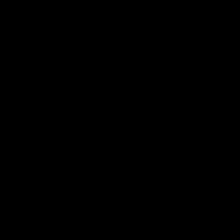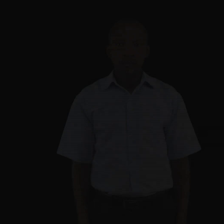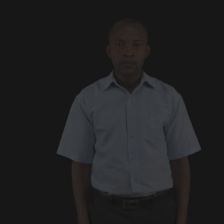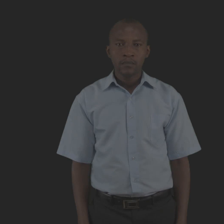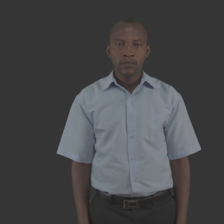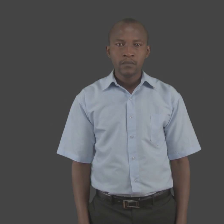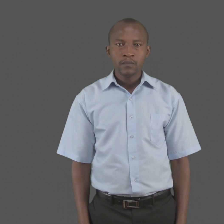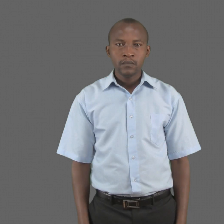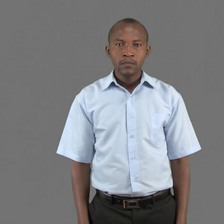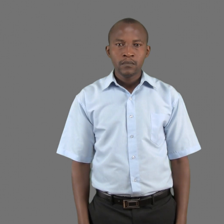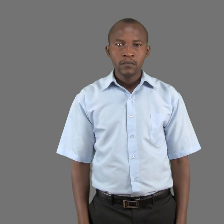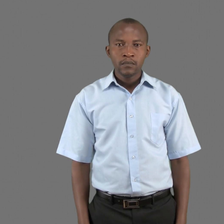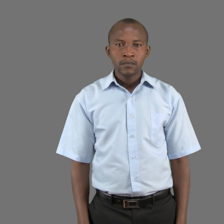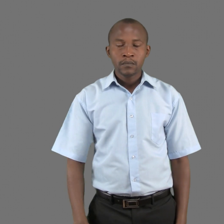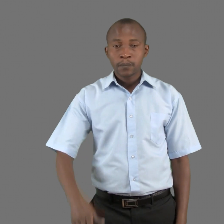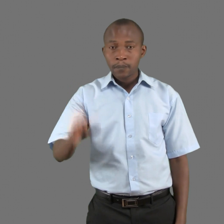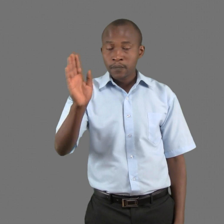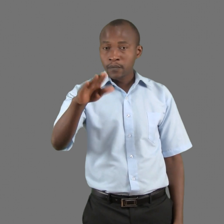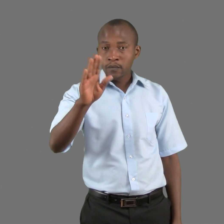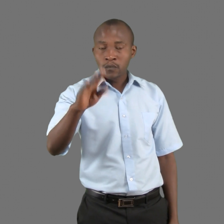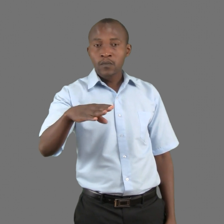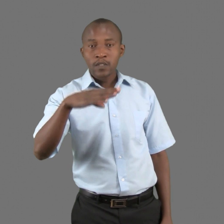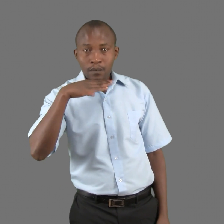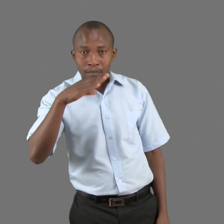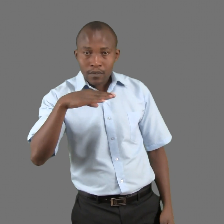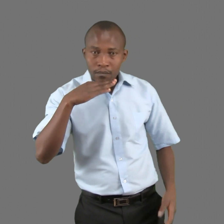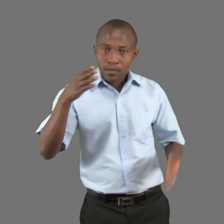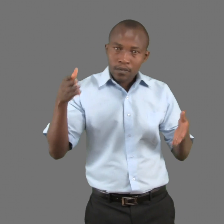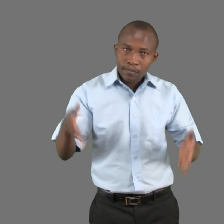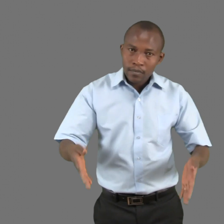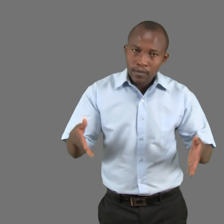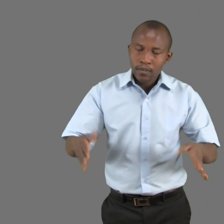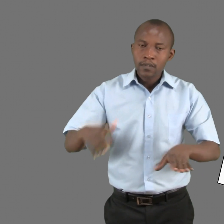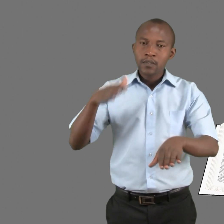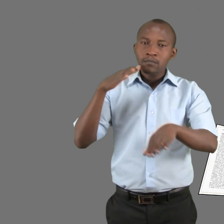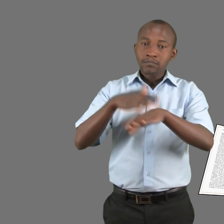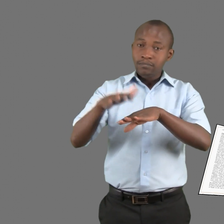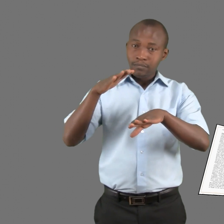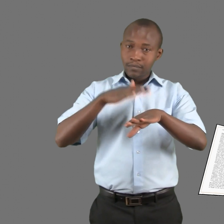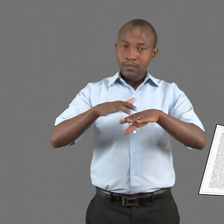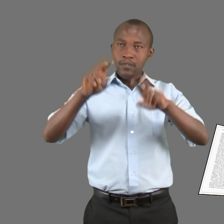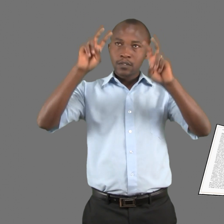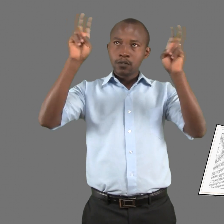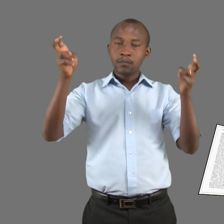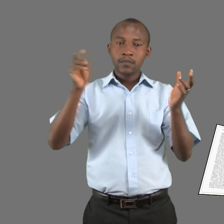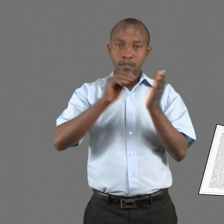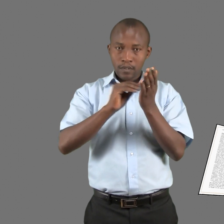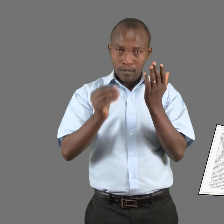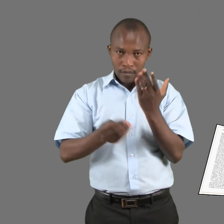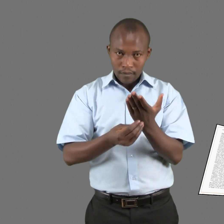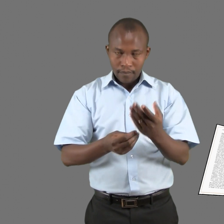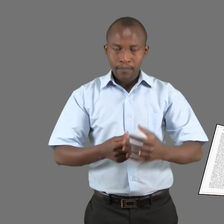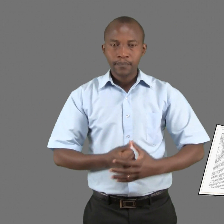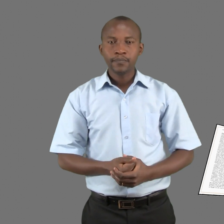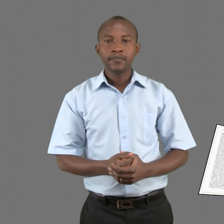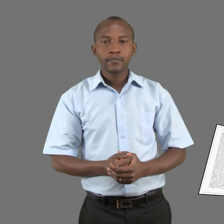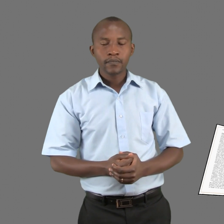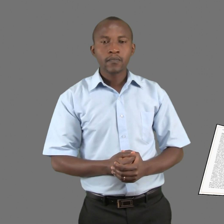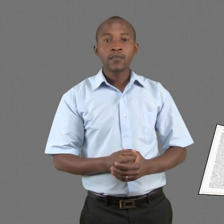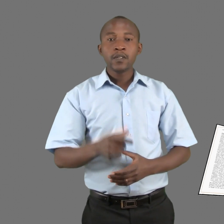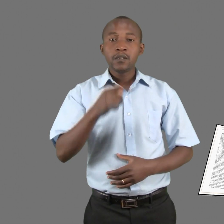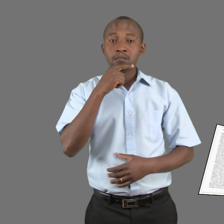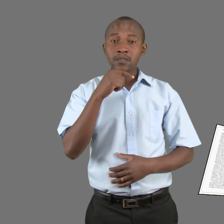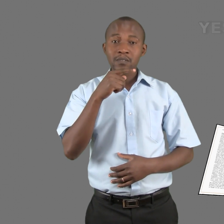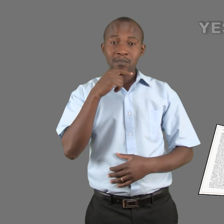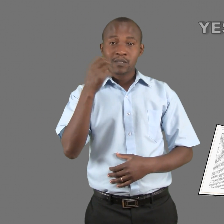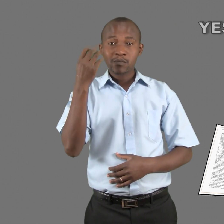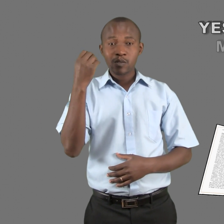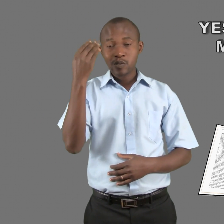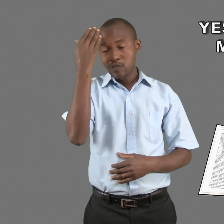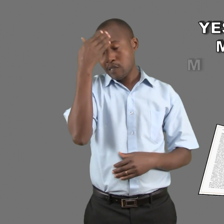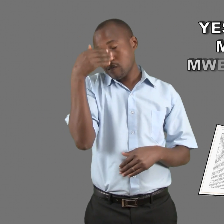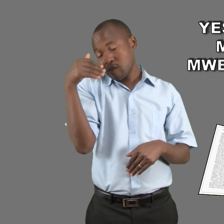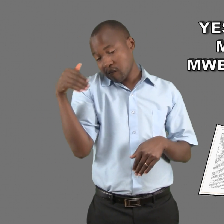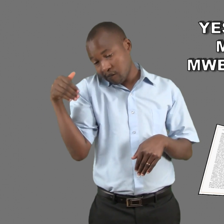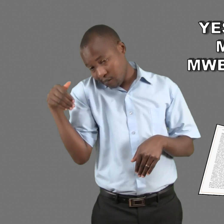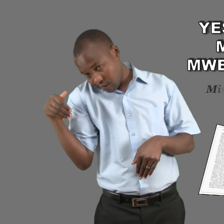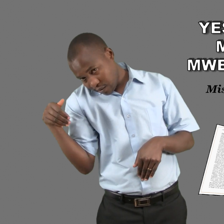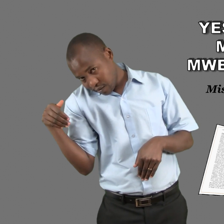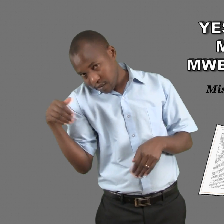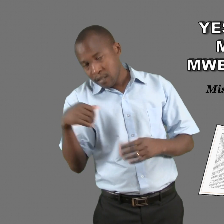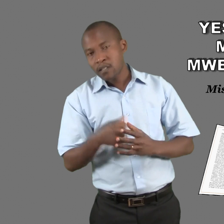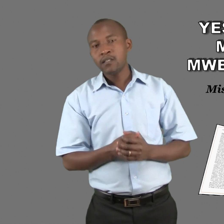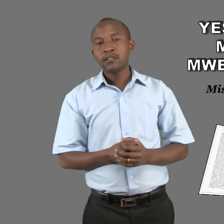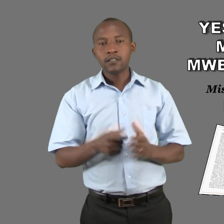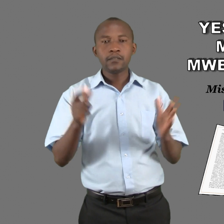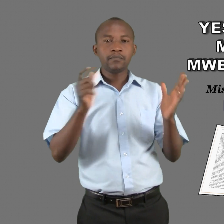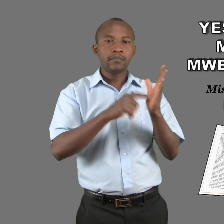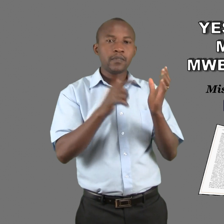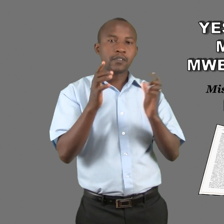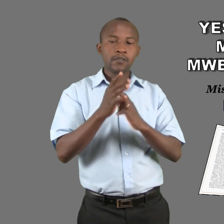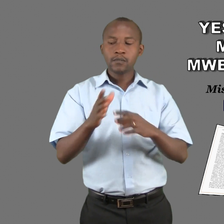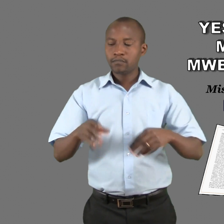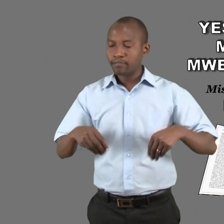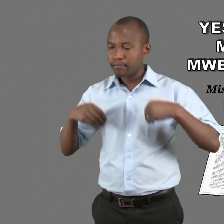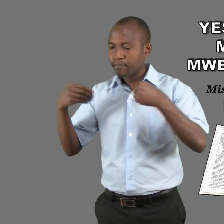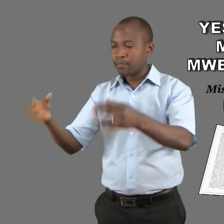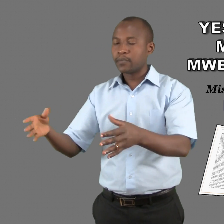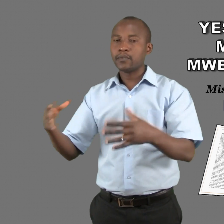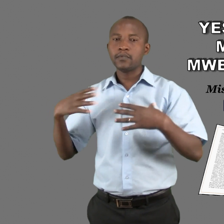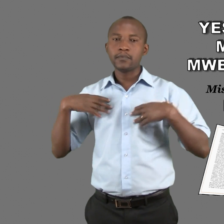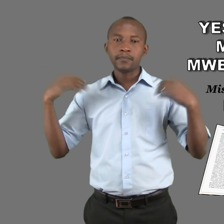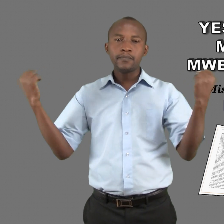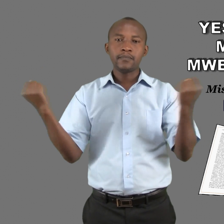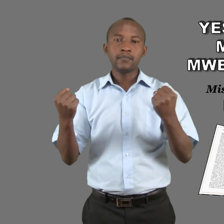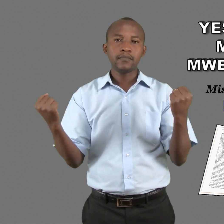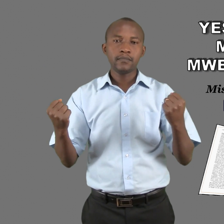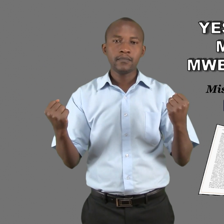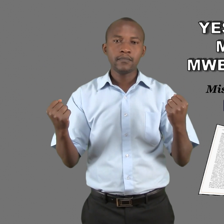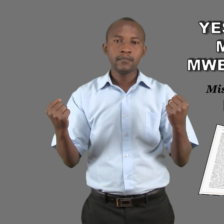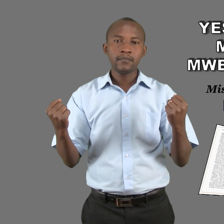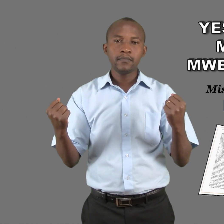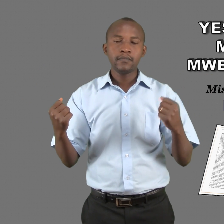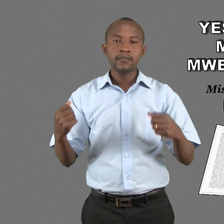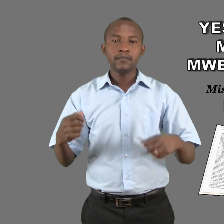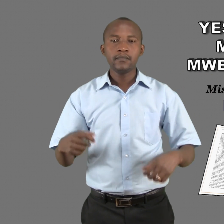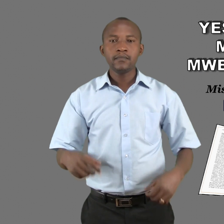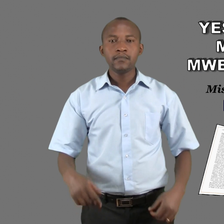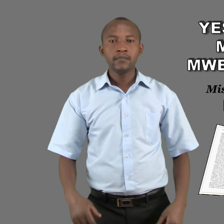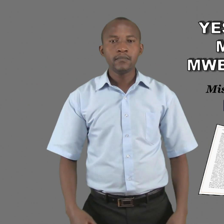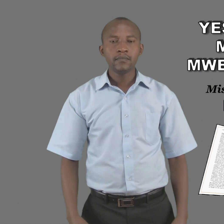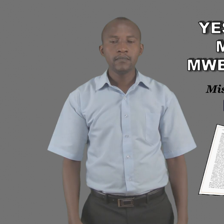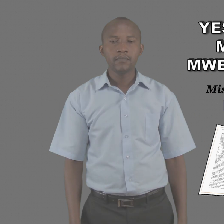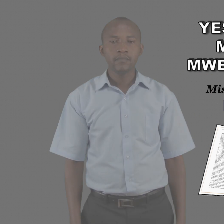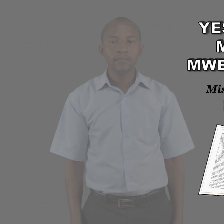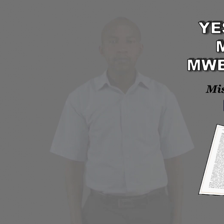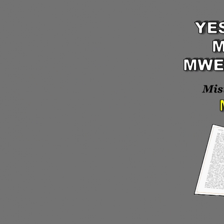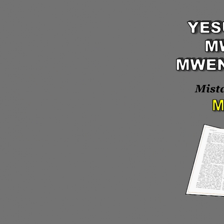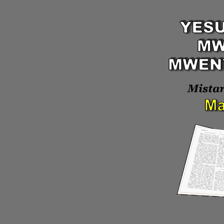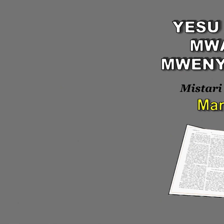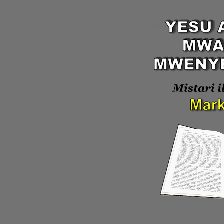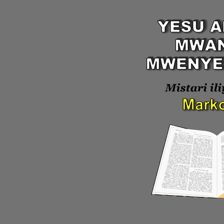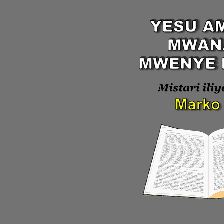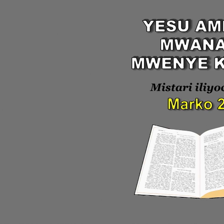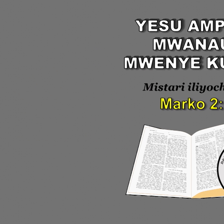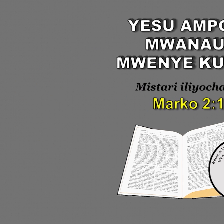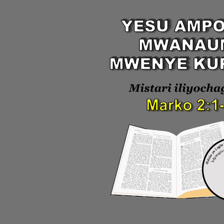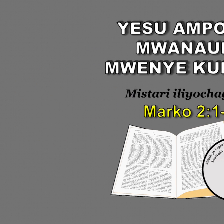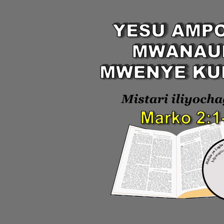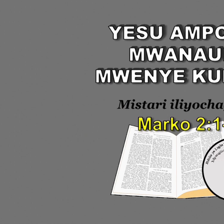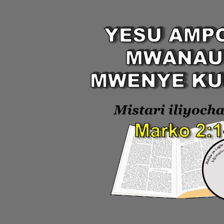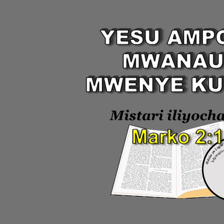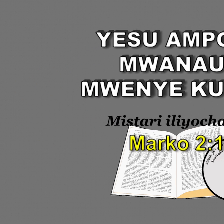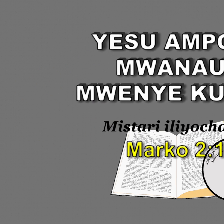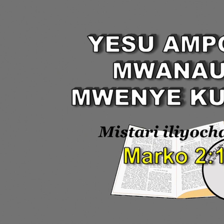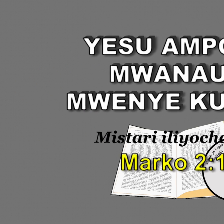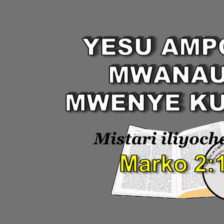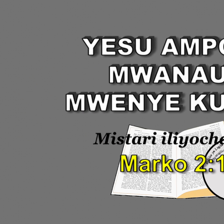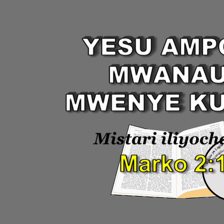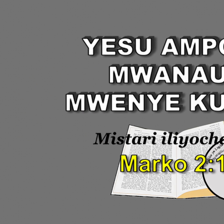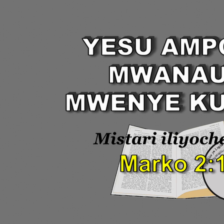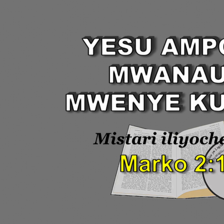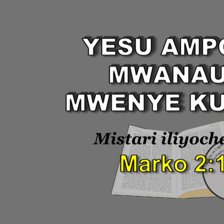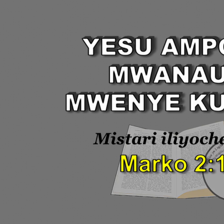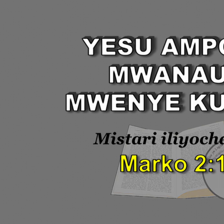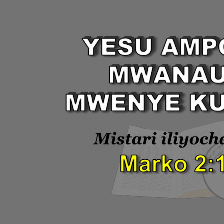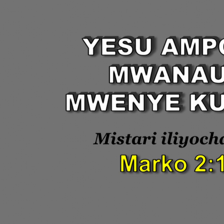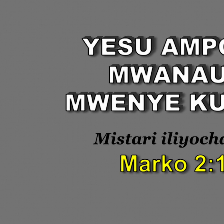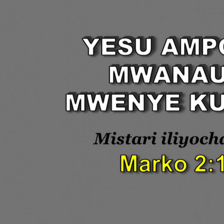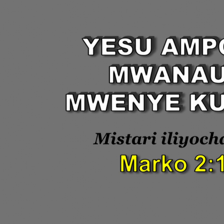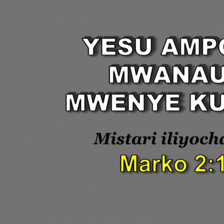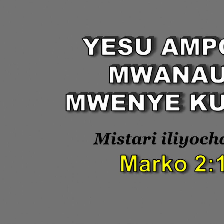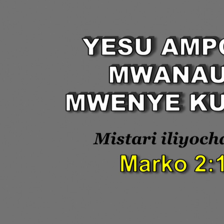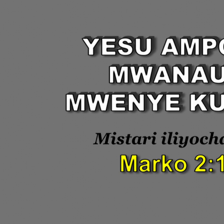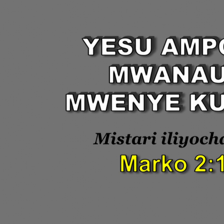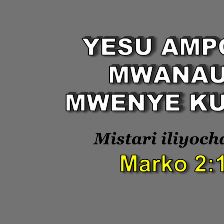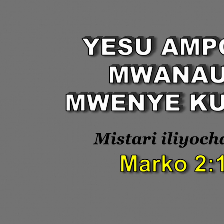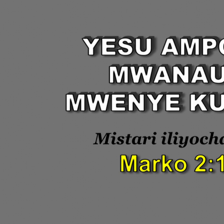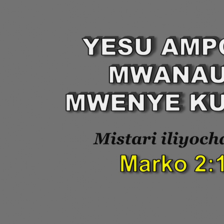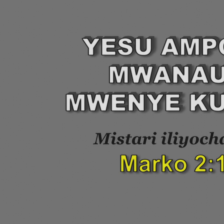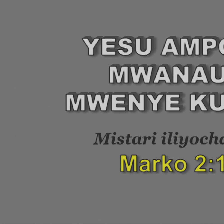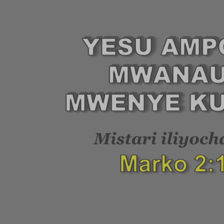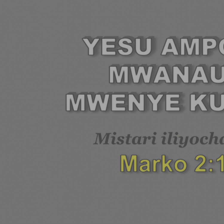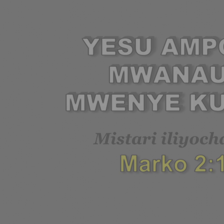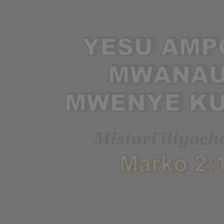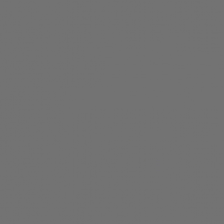Jesus heals a paralytic man